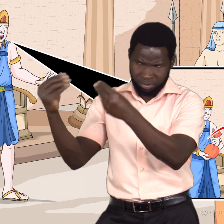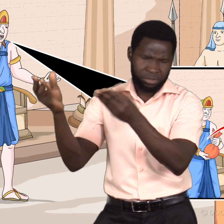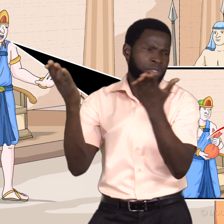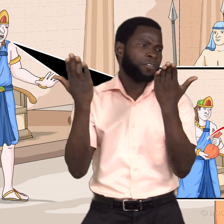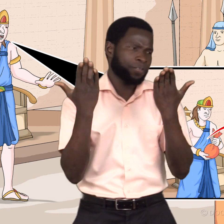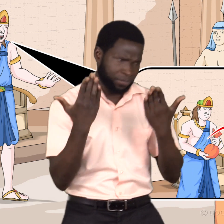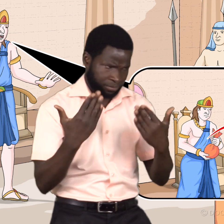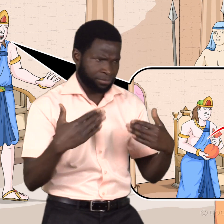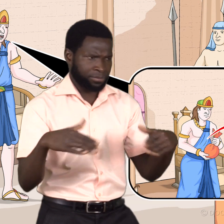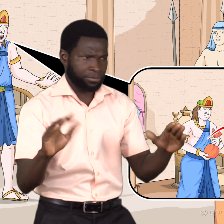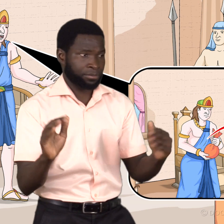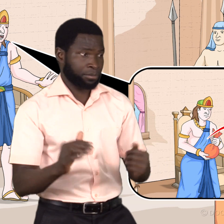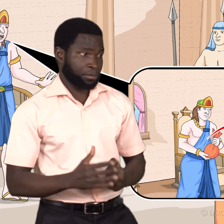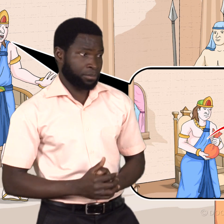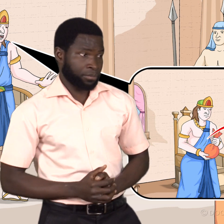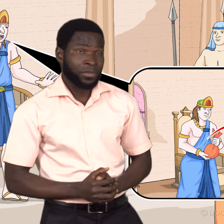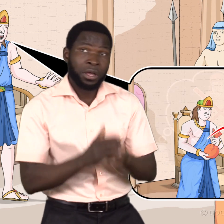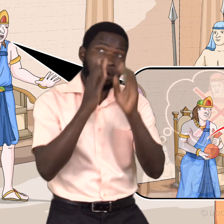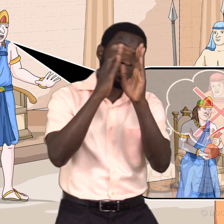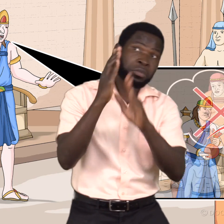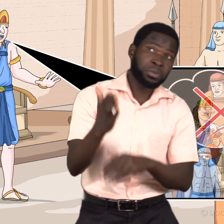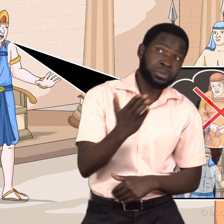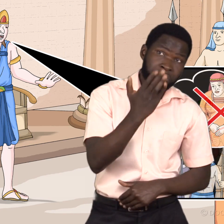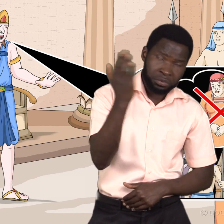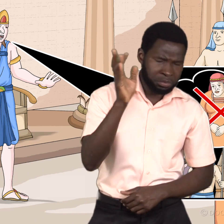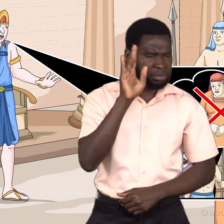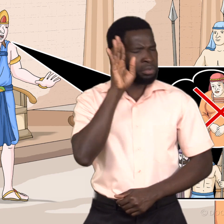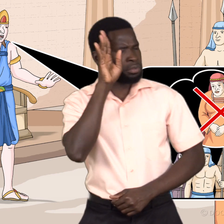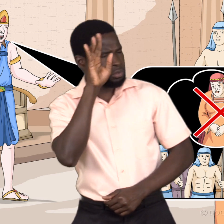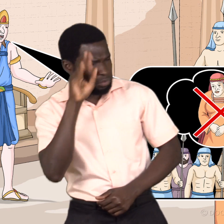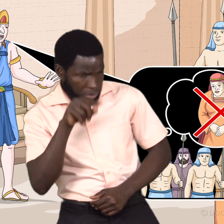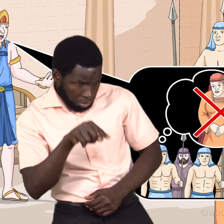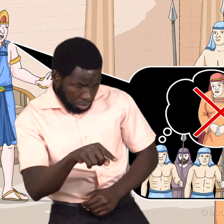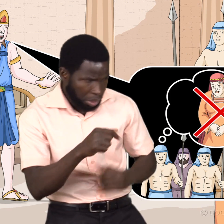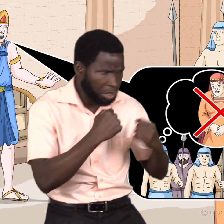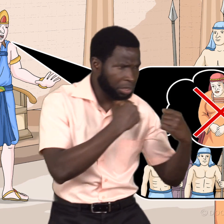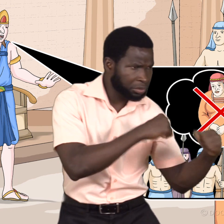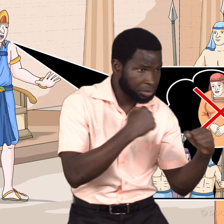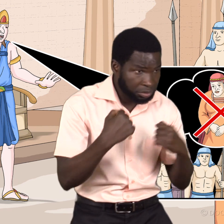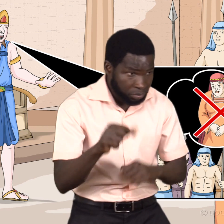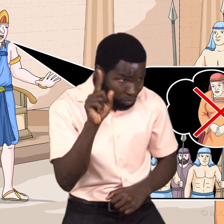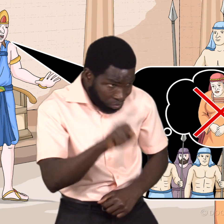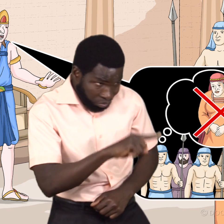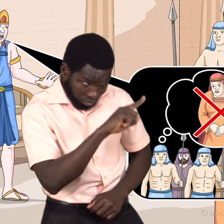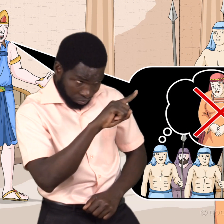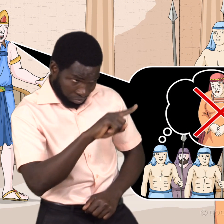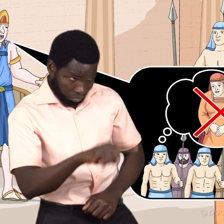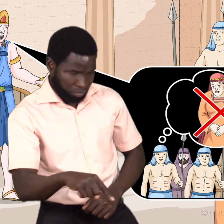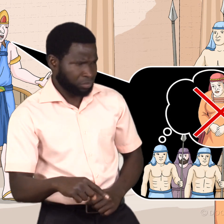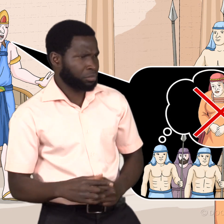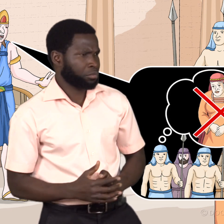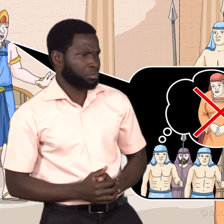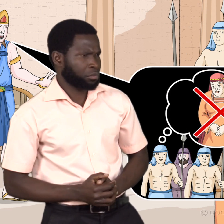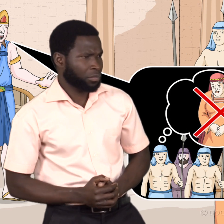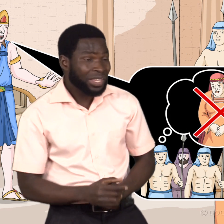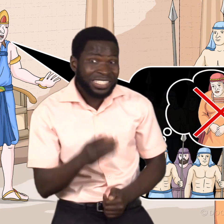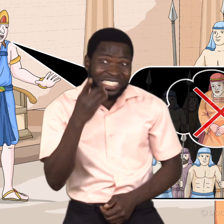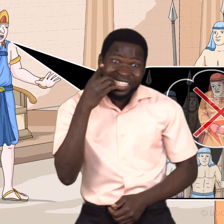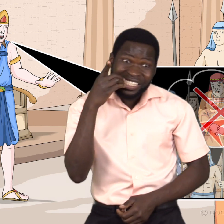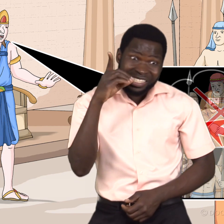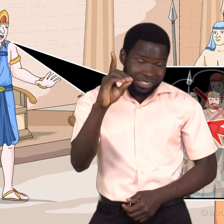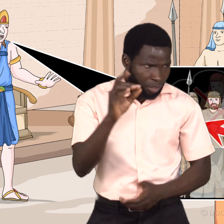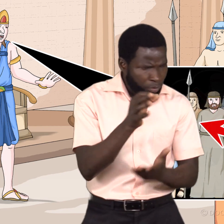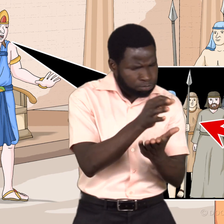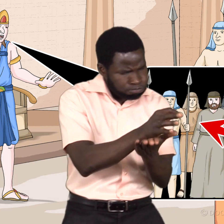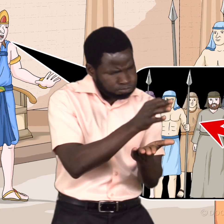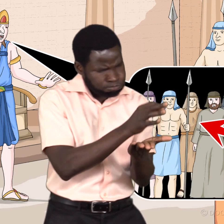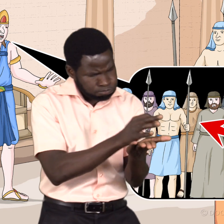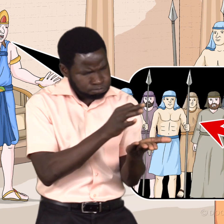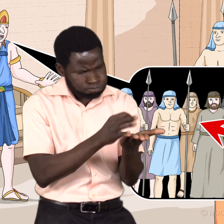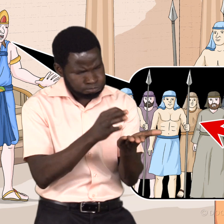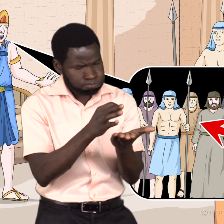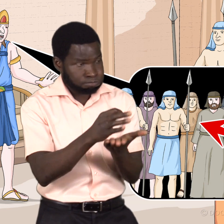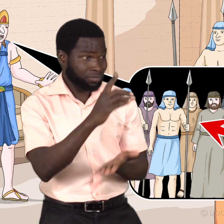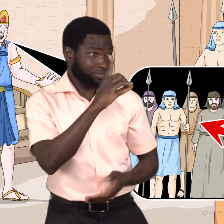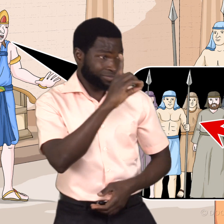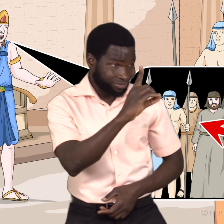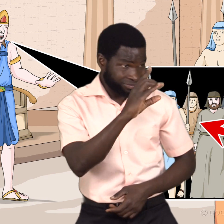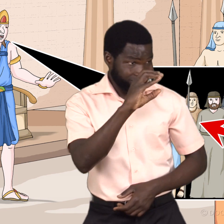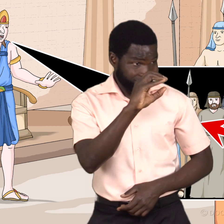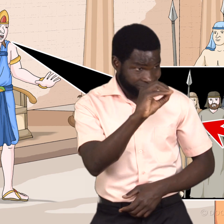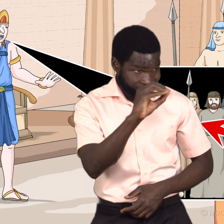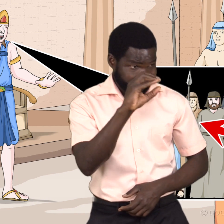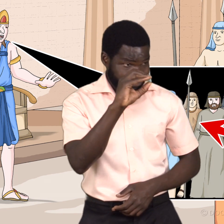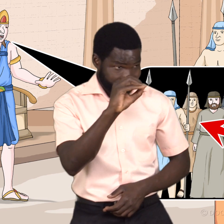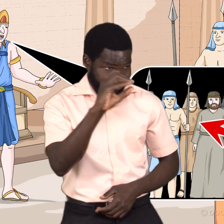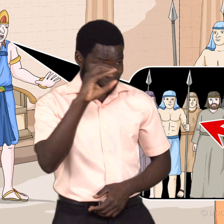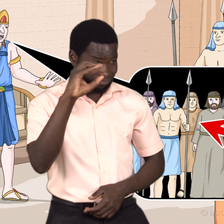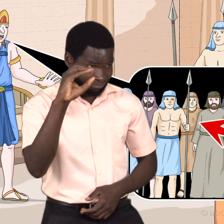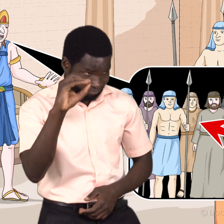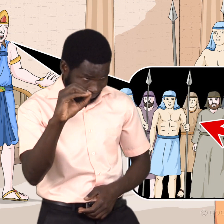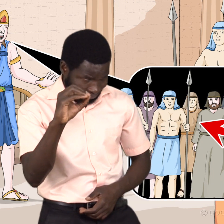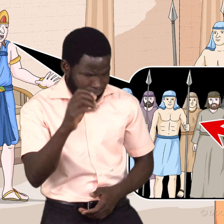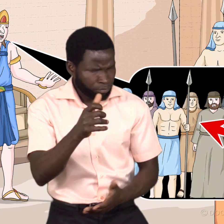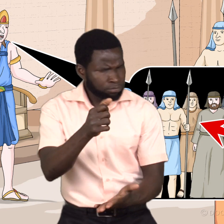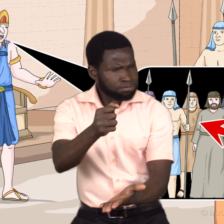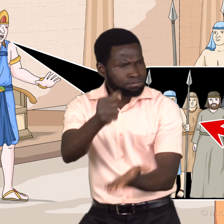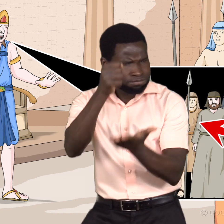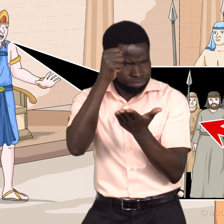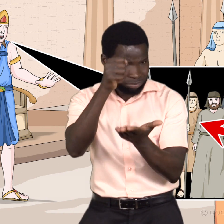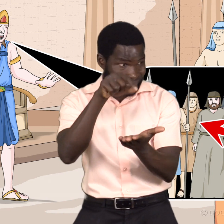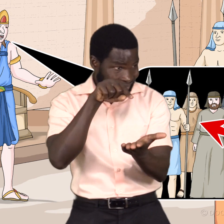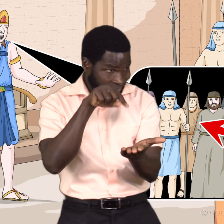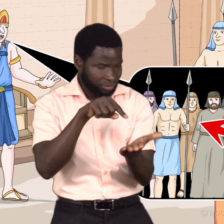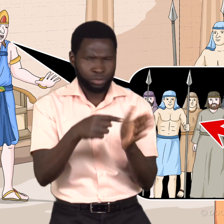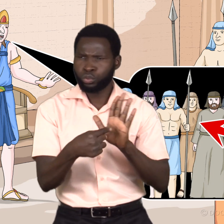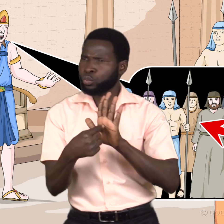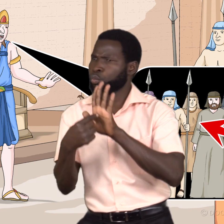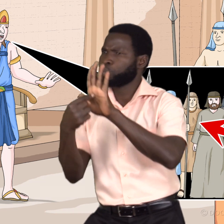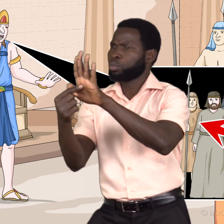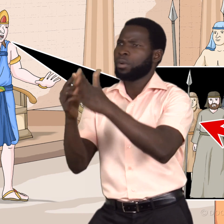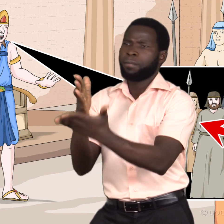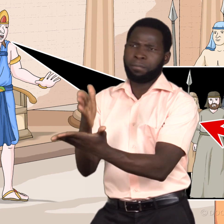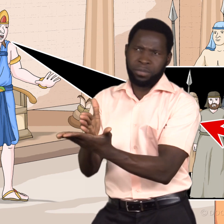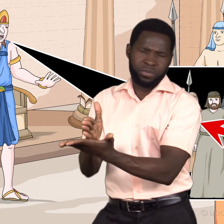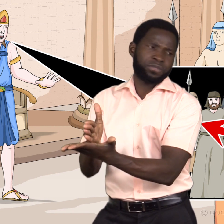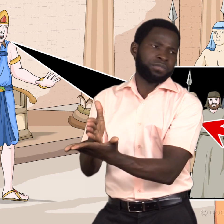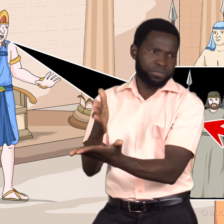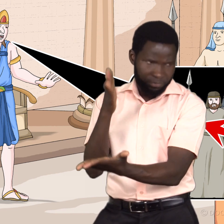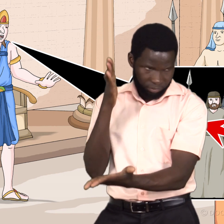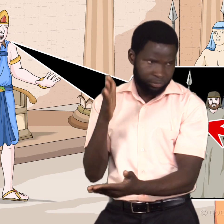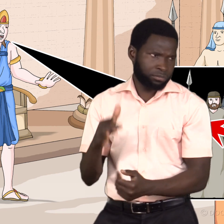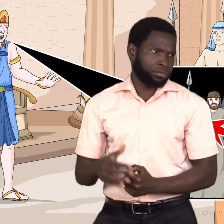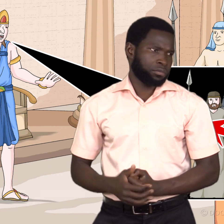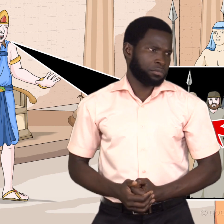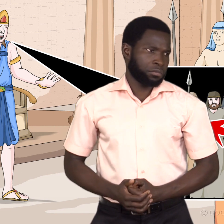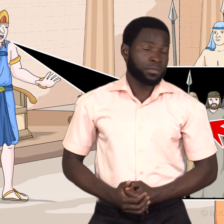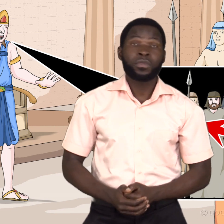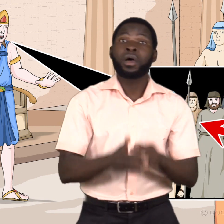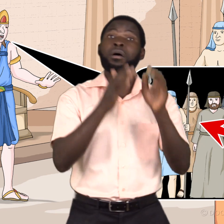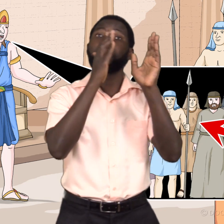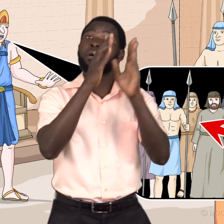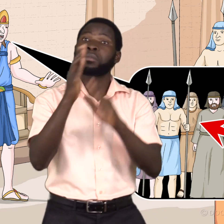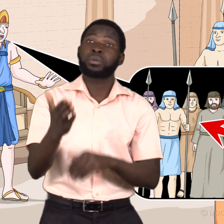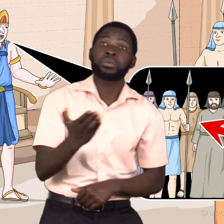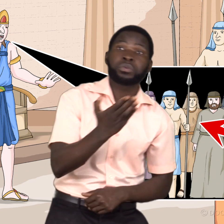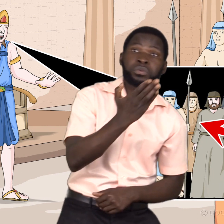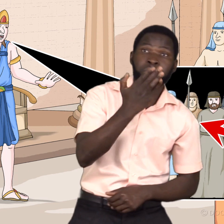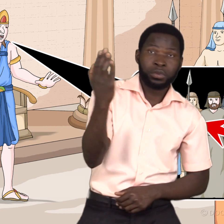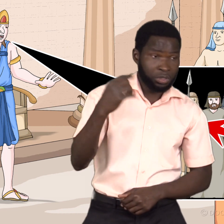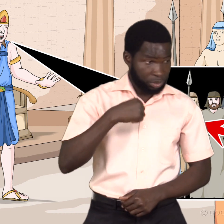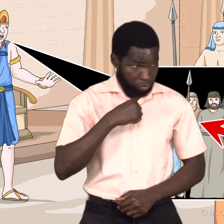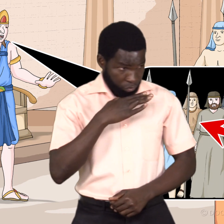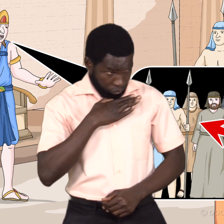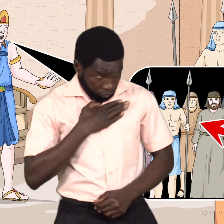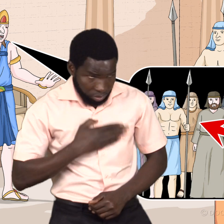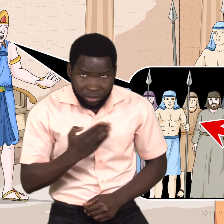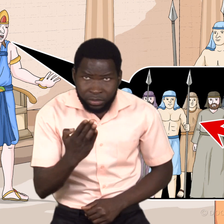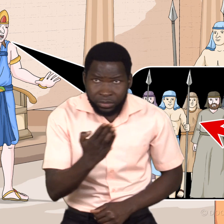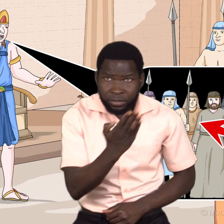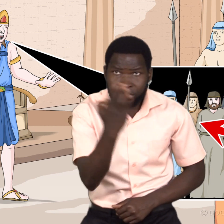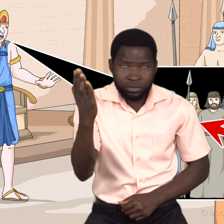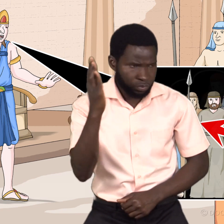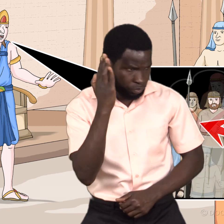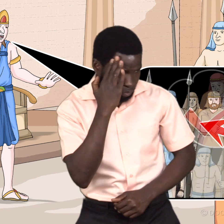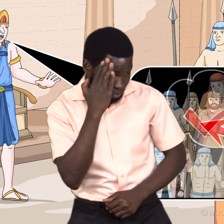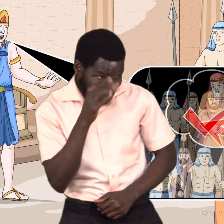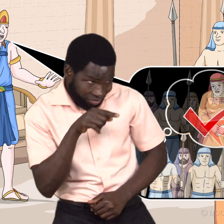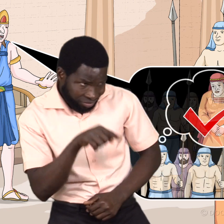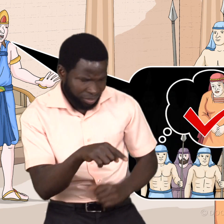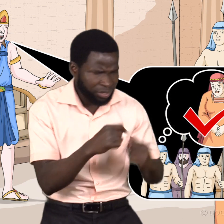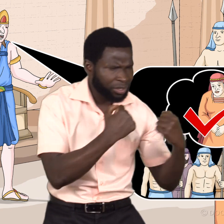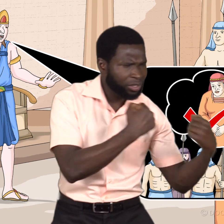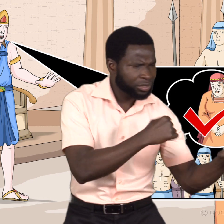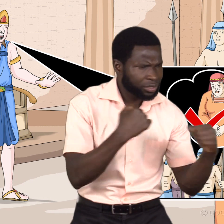It is your vindication before all who are with you;